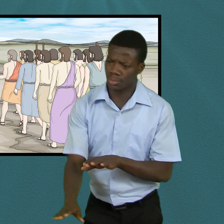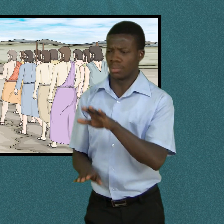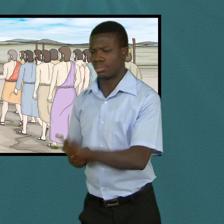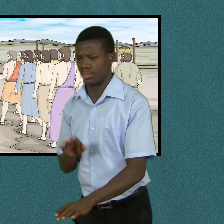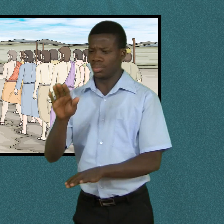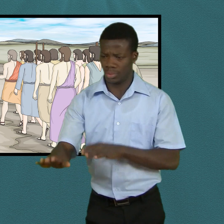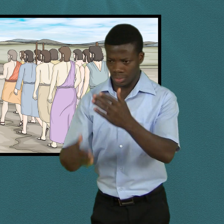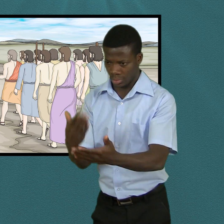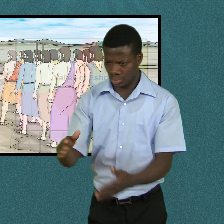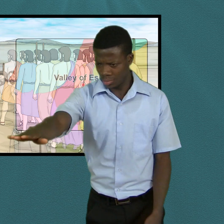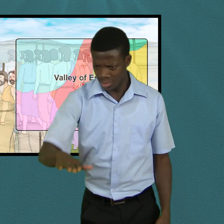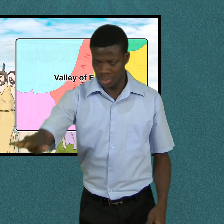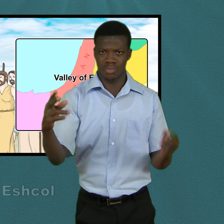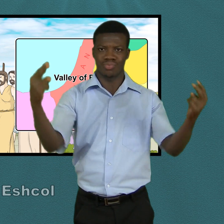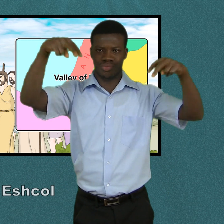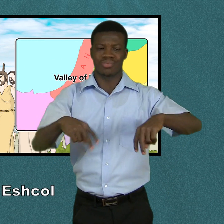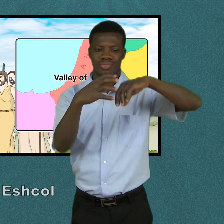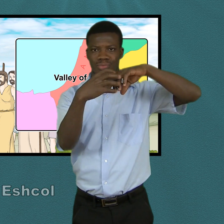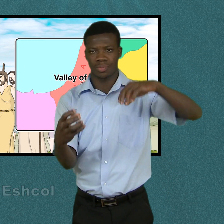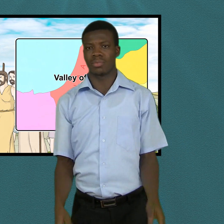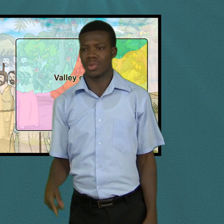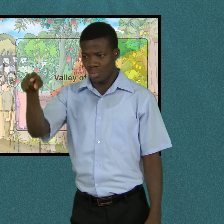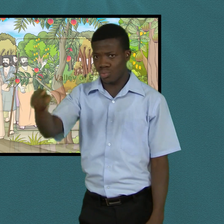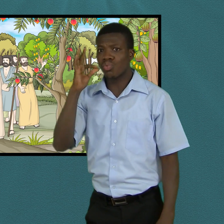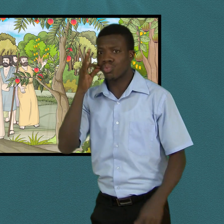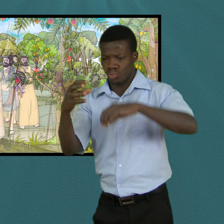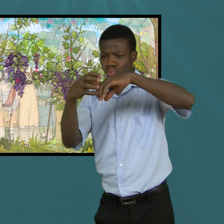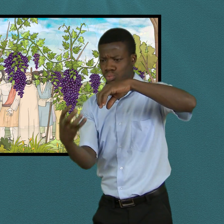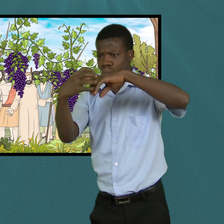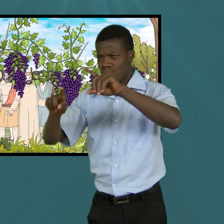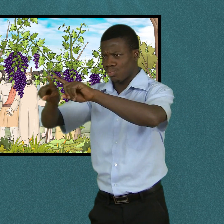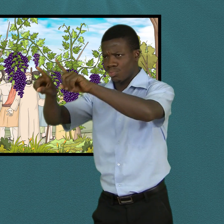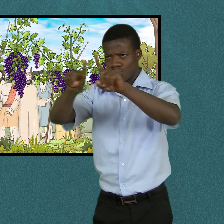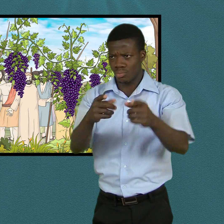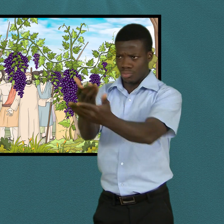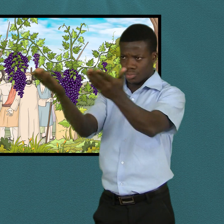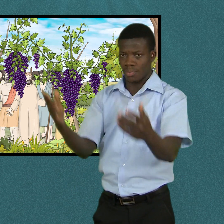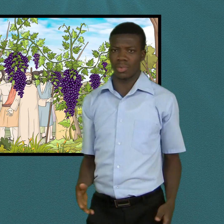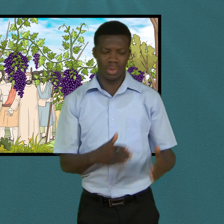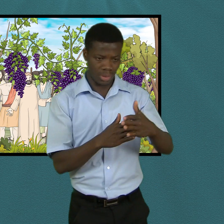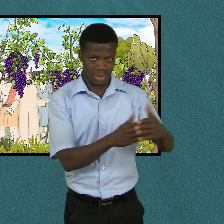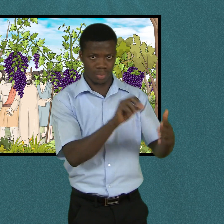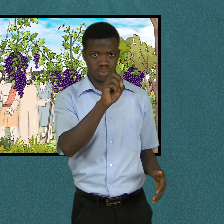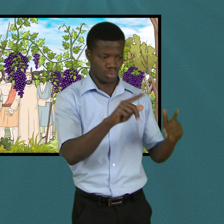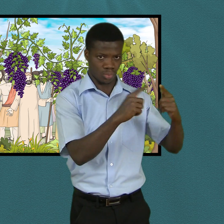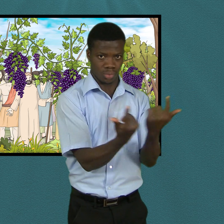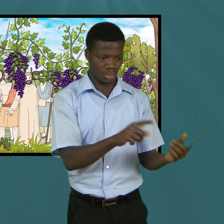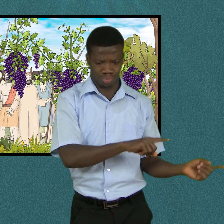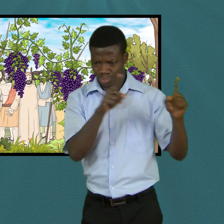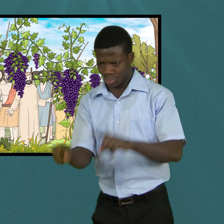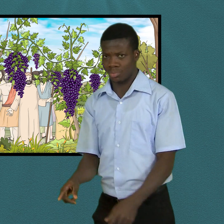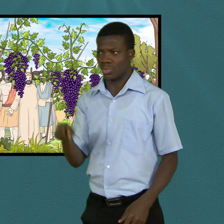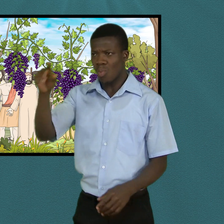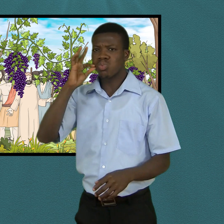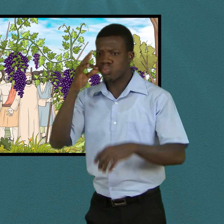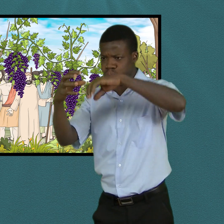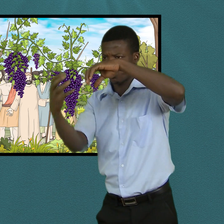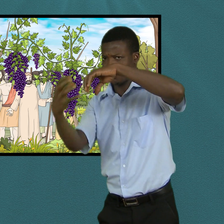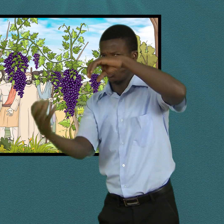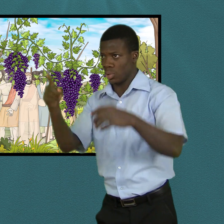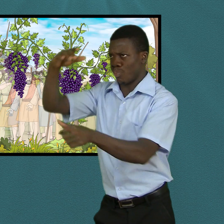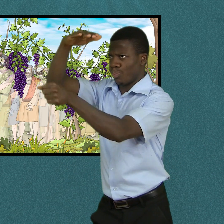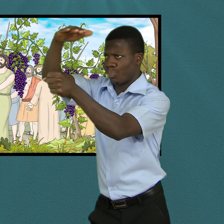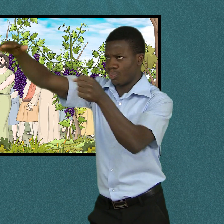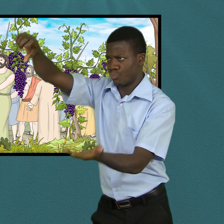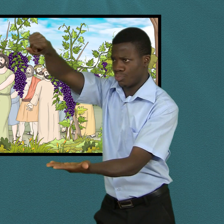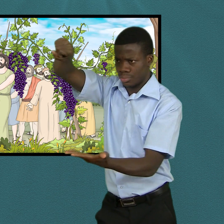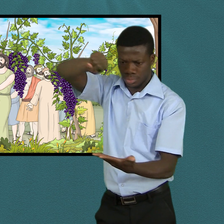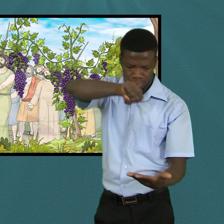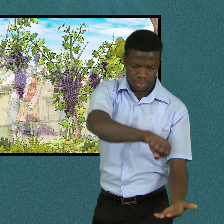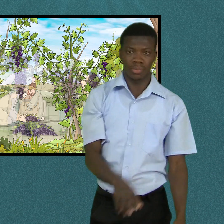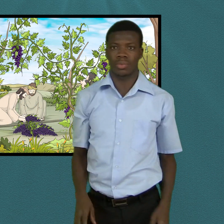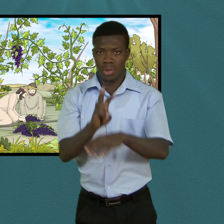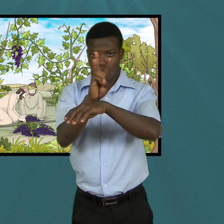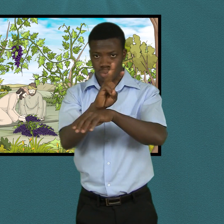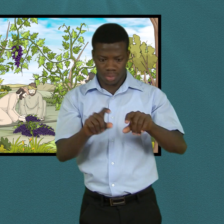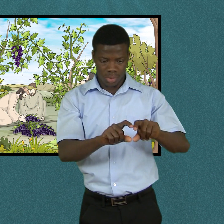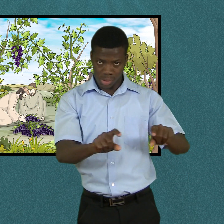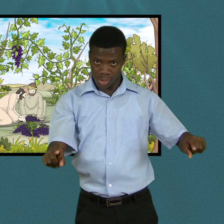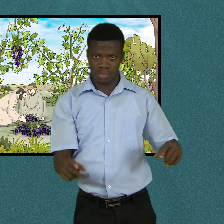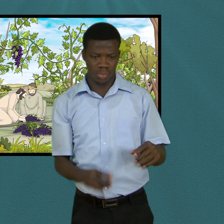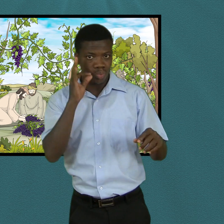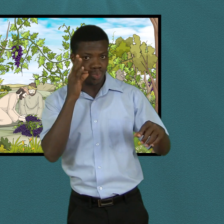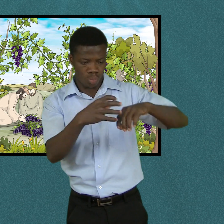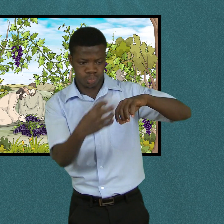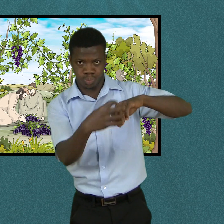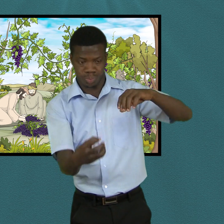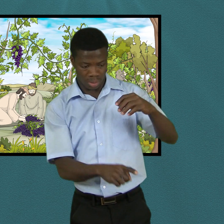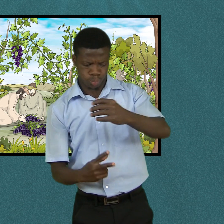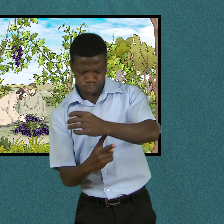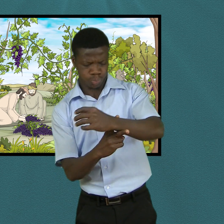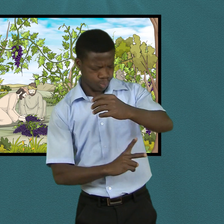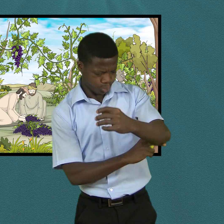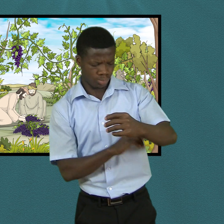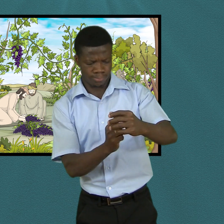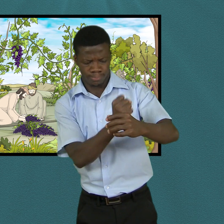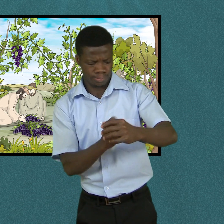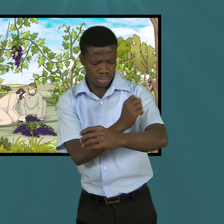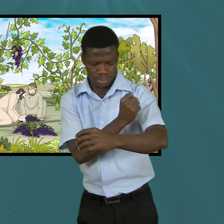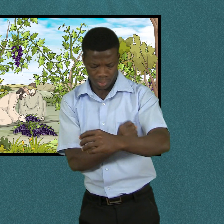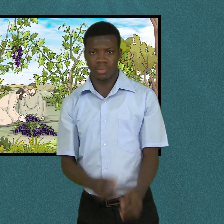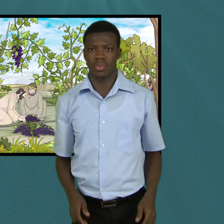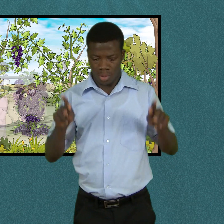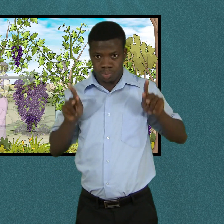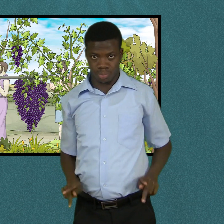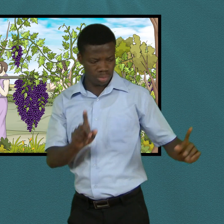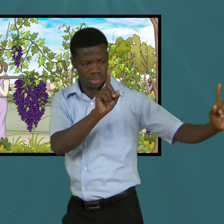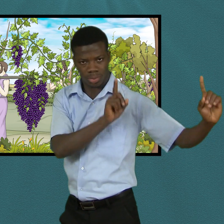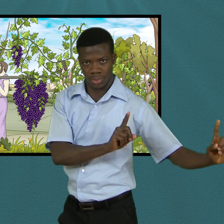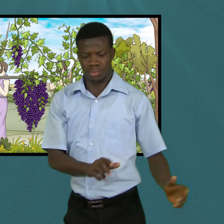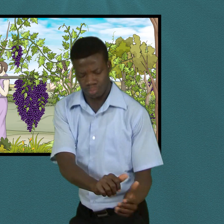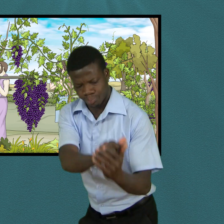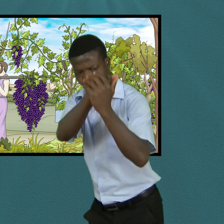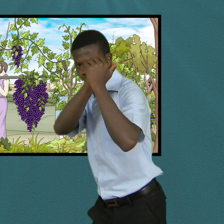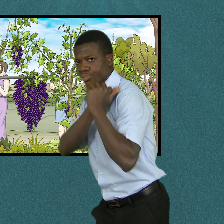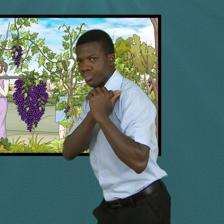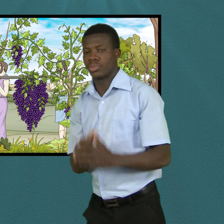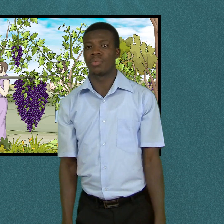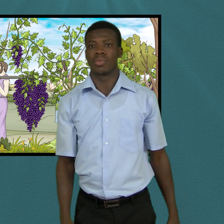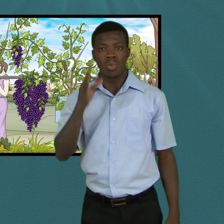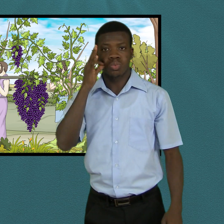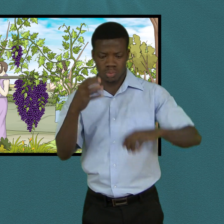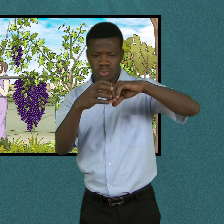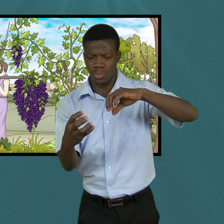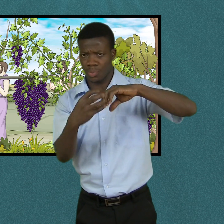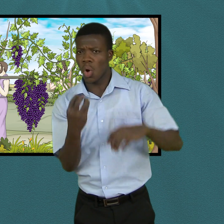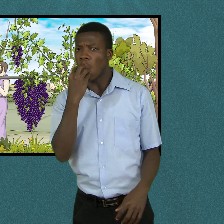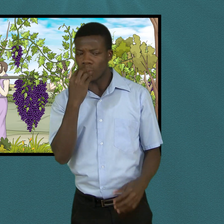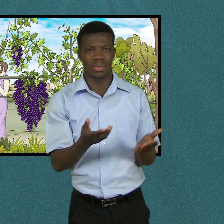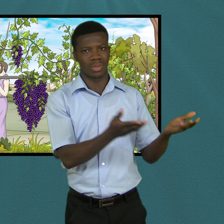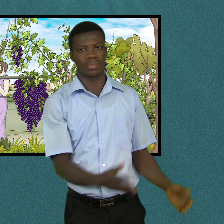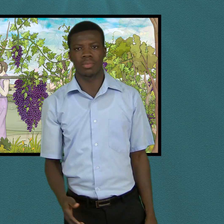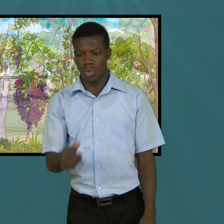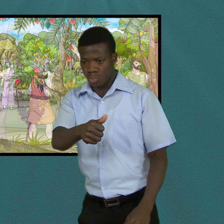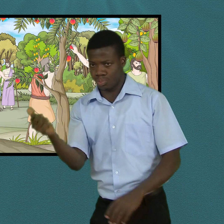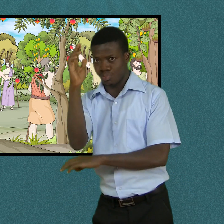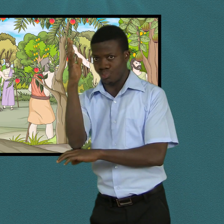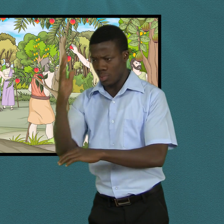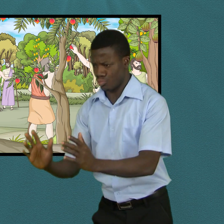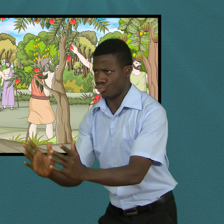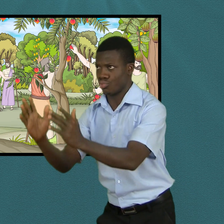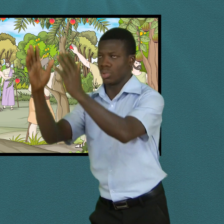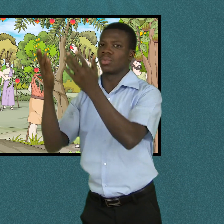When they came to the Valley of Eshcol, they cut down a branch with a single cluster of grapes, which they carried on a pole between two men.